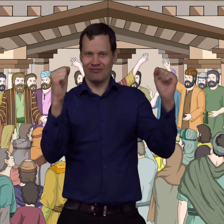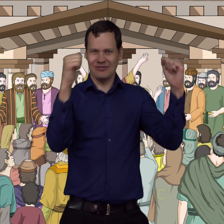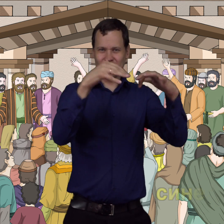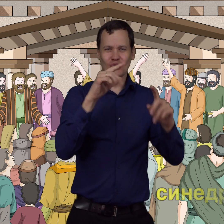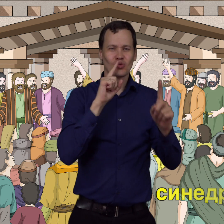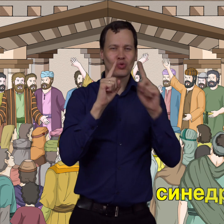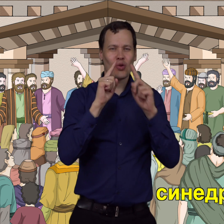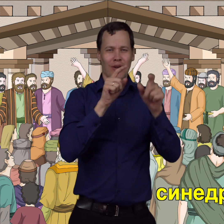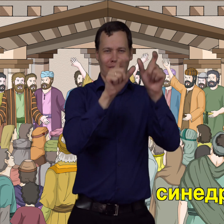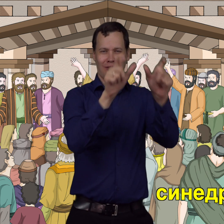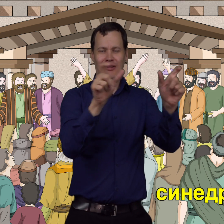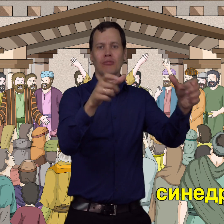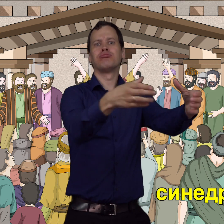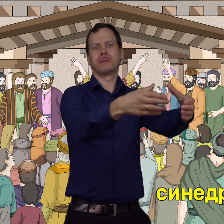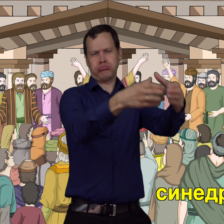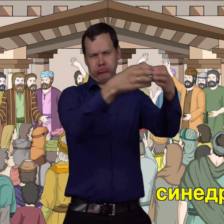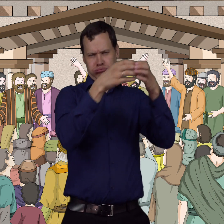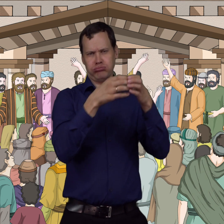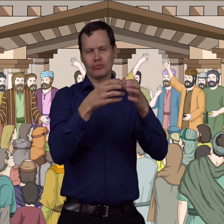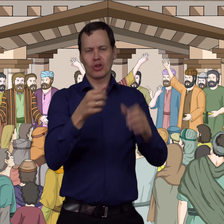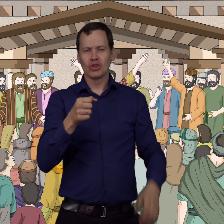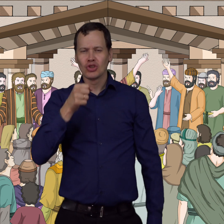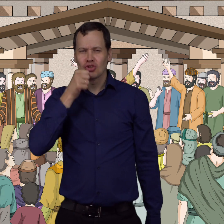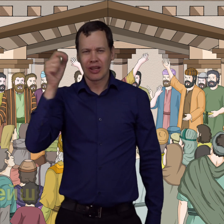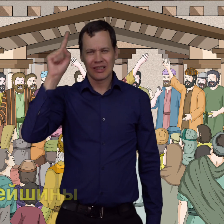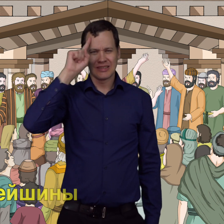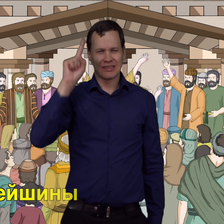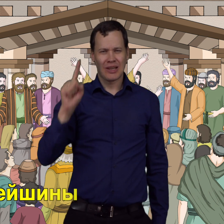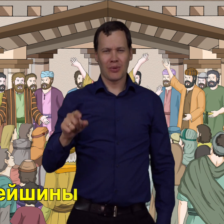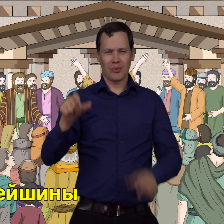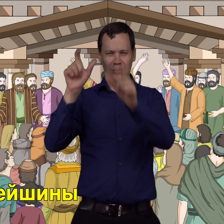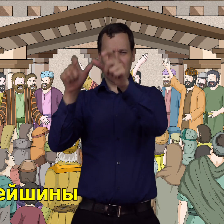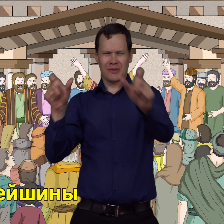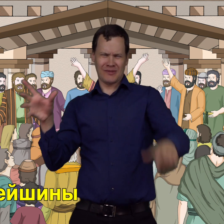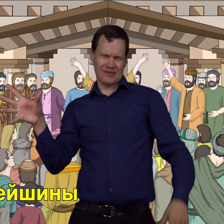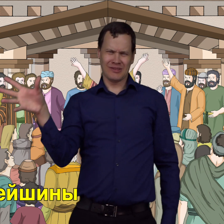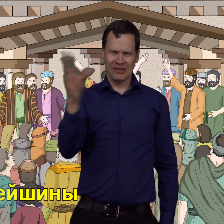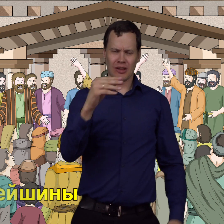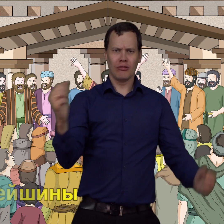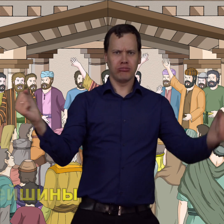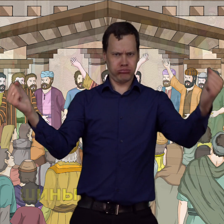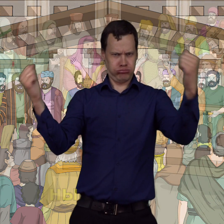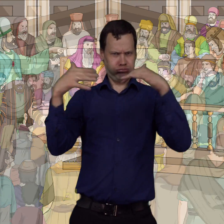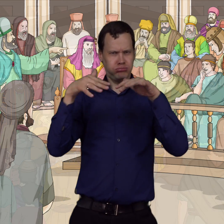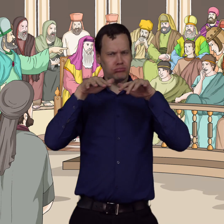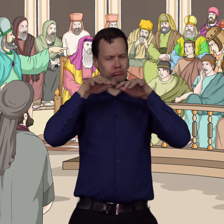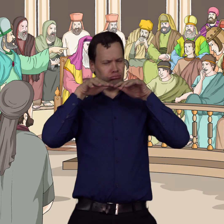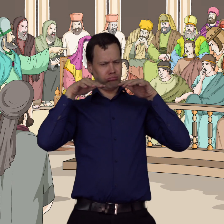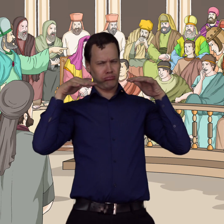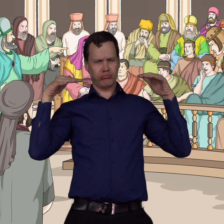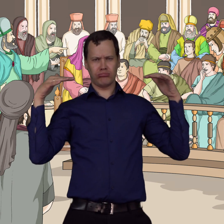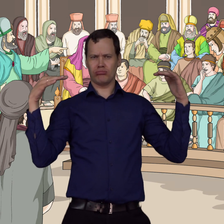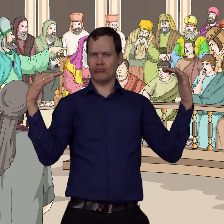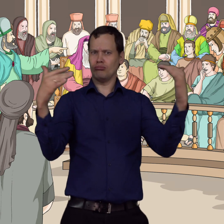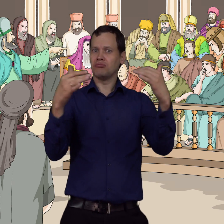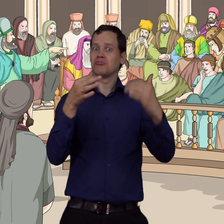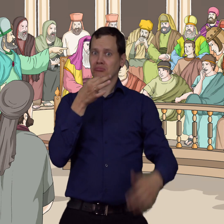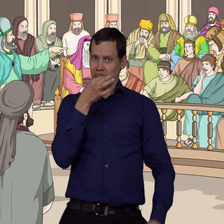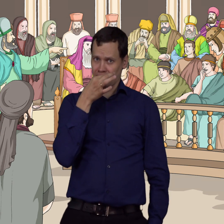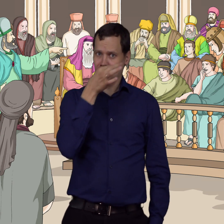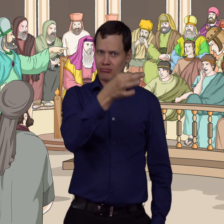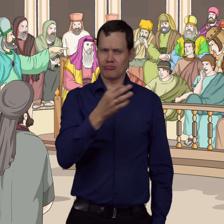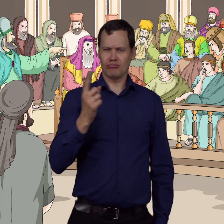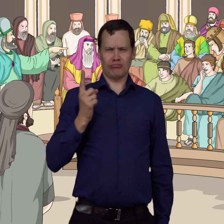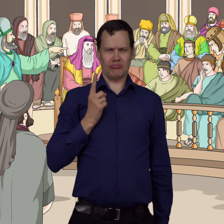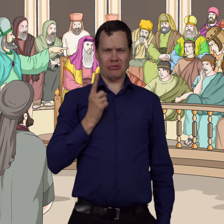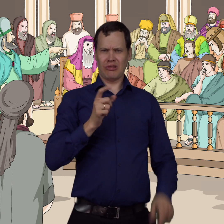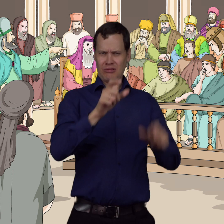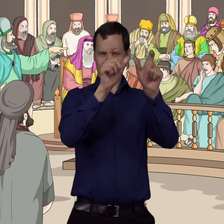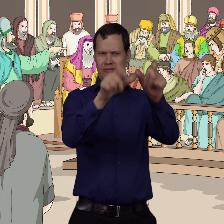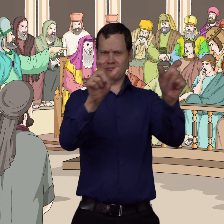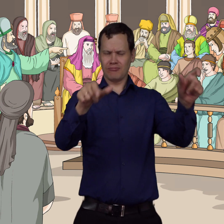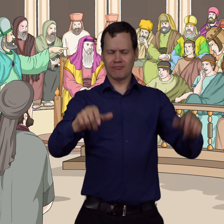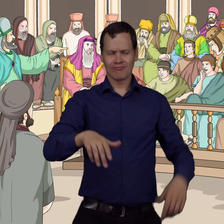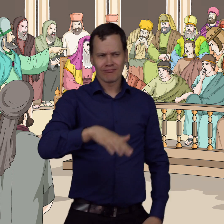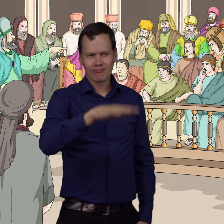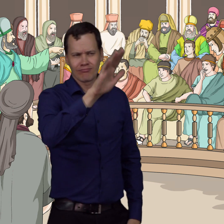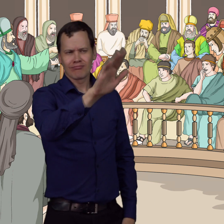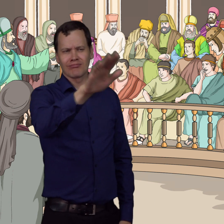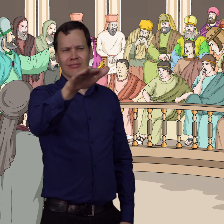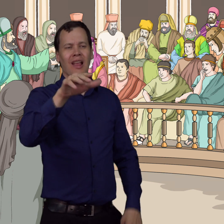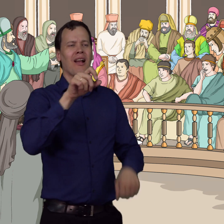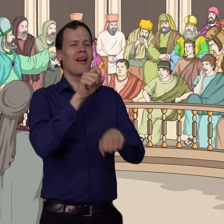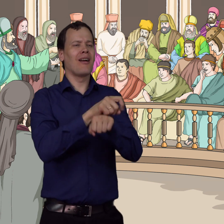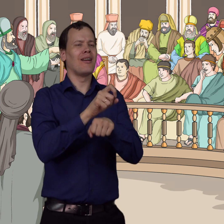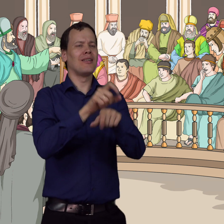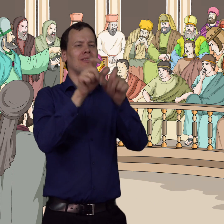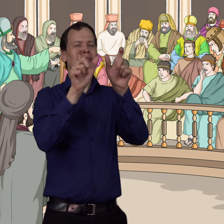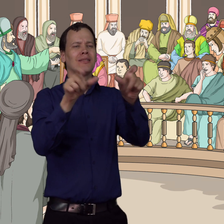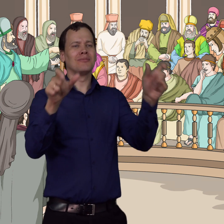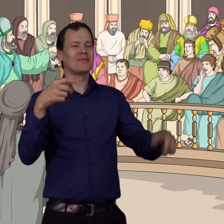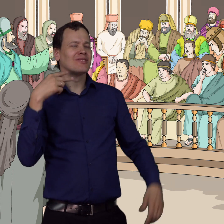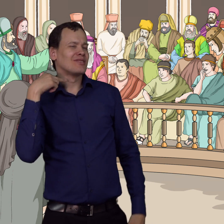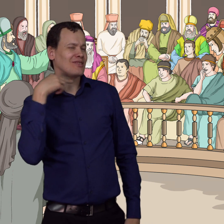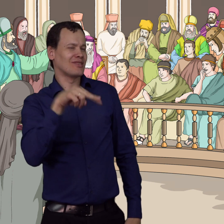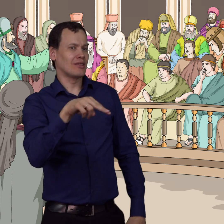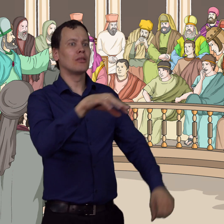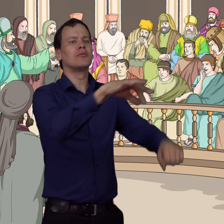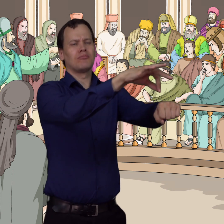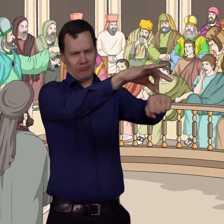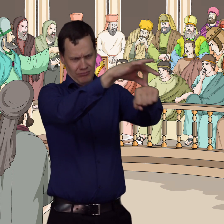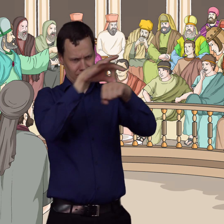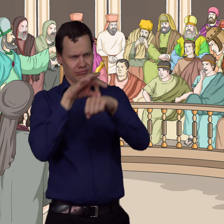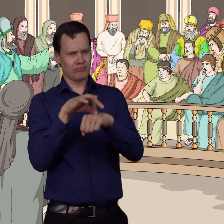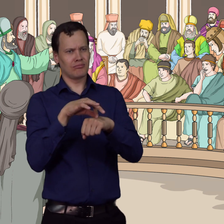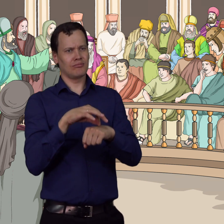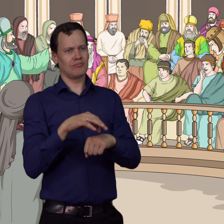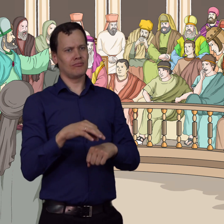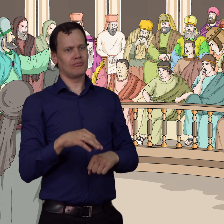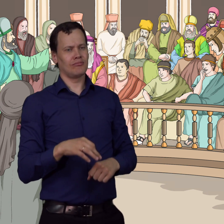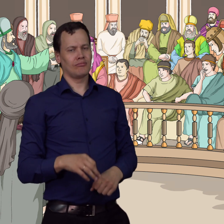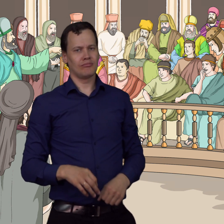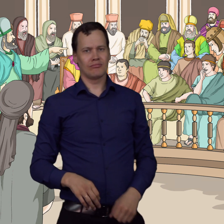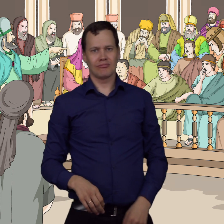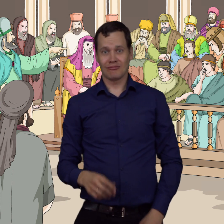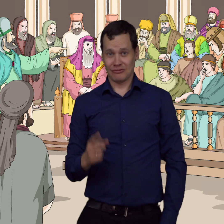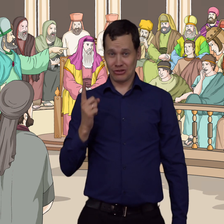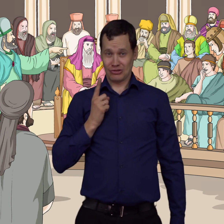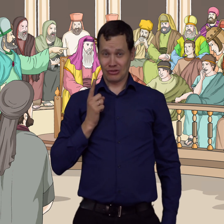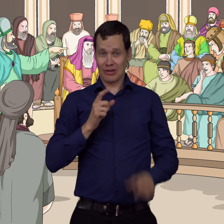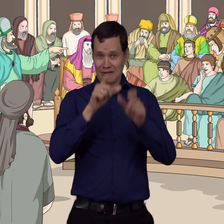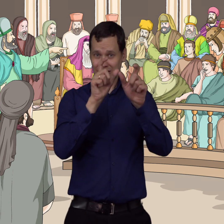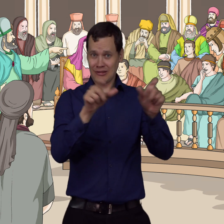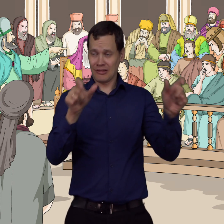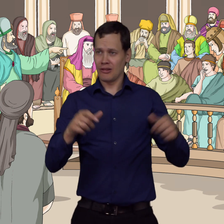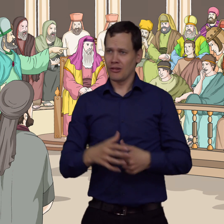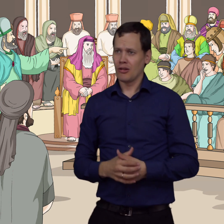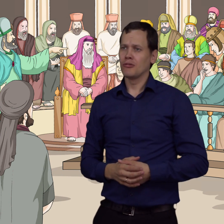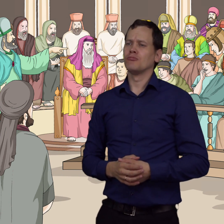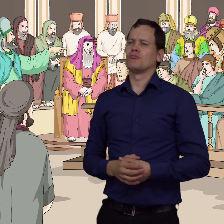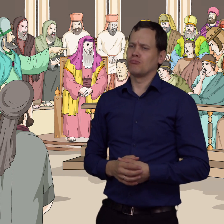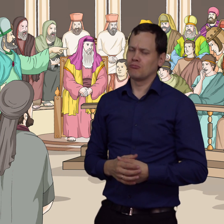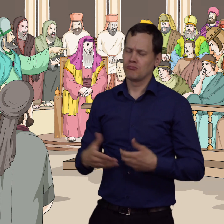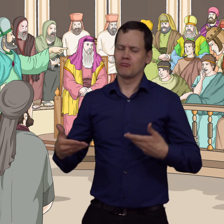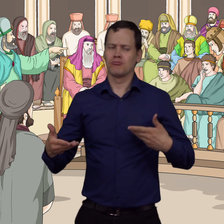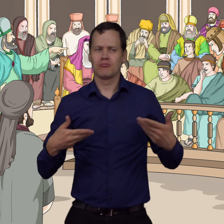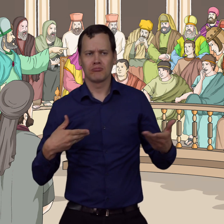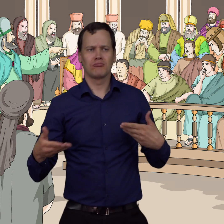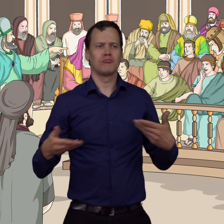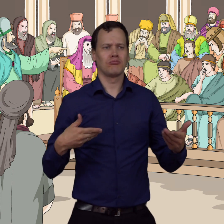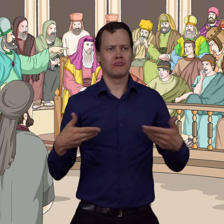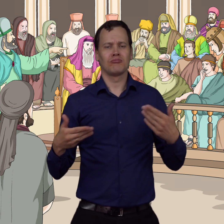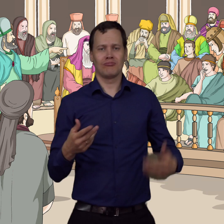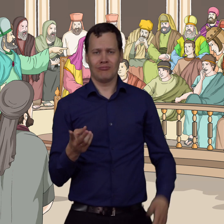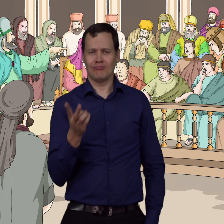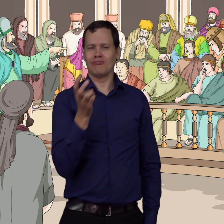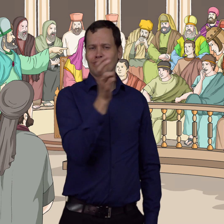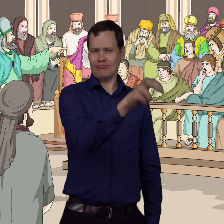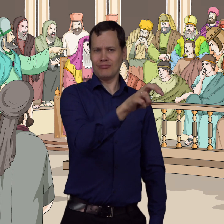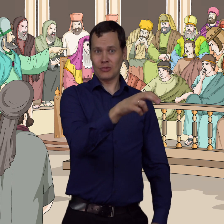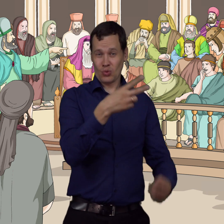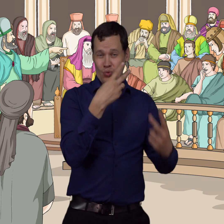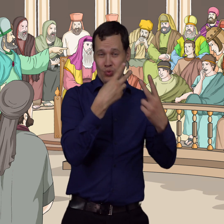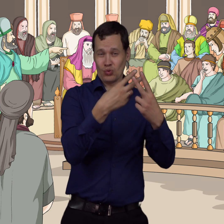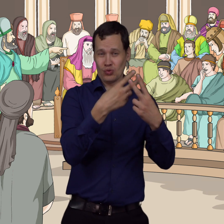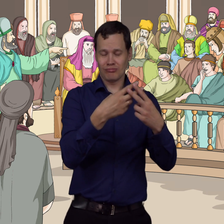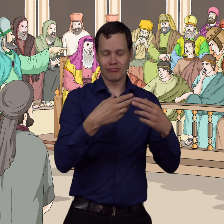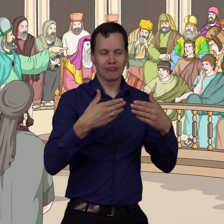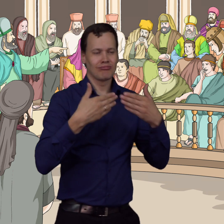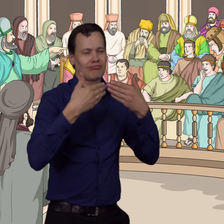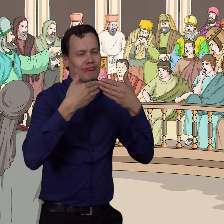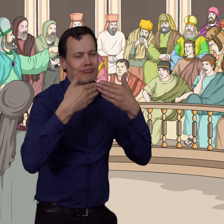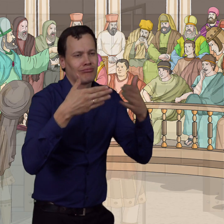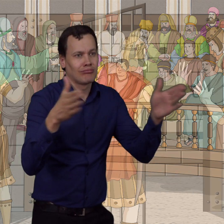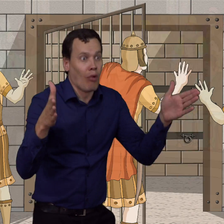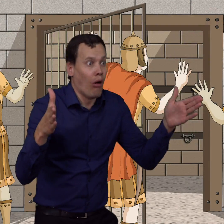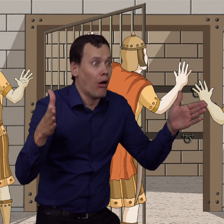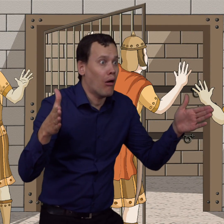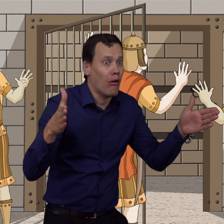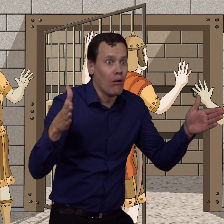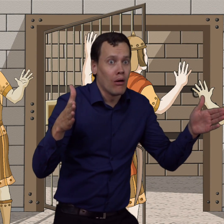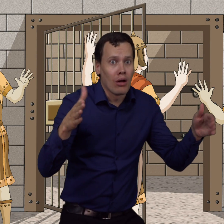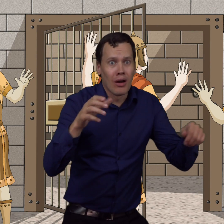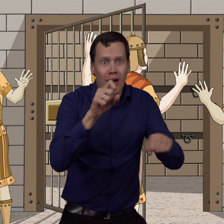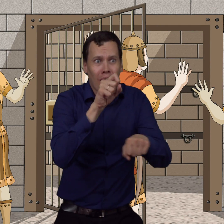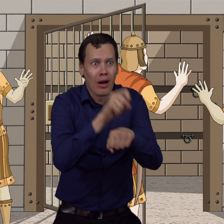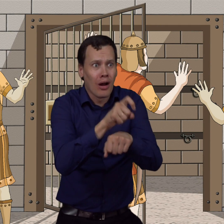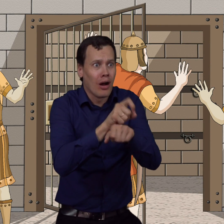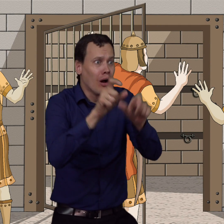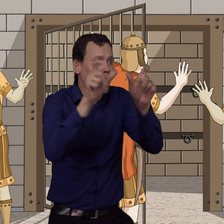When the high priest and his associates arrived, they convened the Sanhedrin—the full assembly of the elders of Israel—and sent to the jail for the apostles.